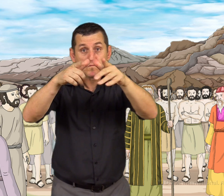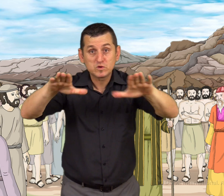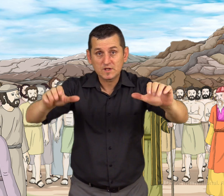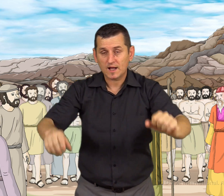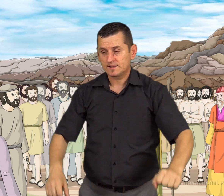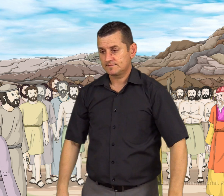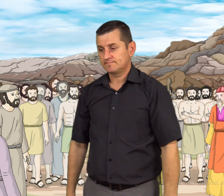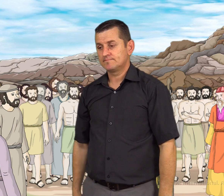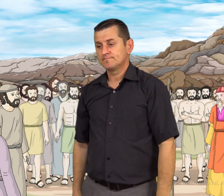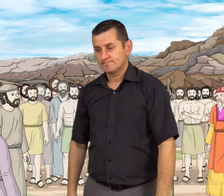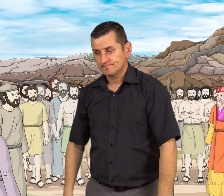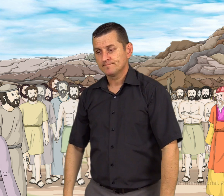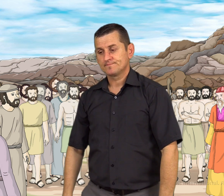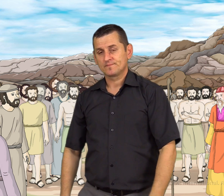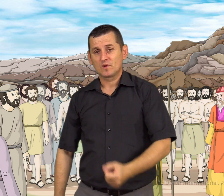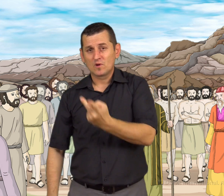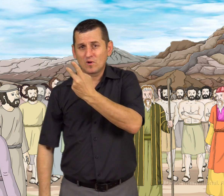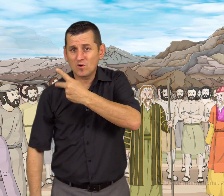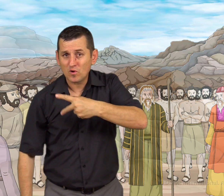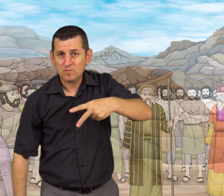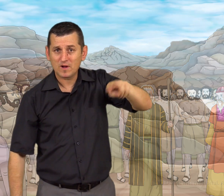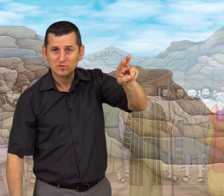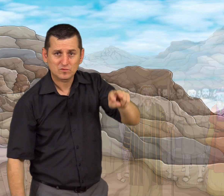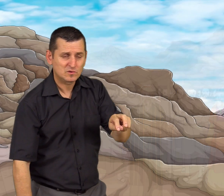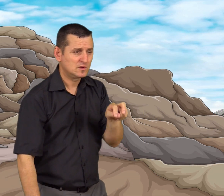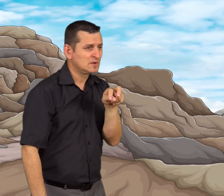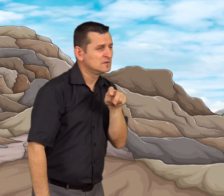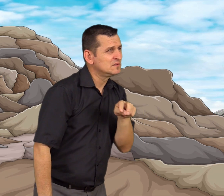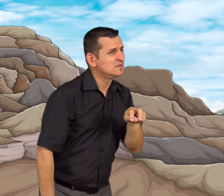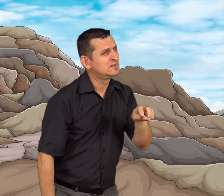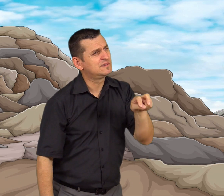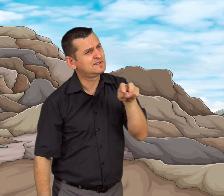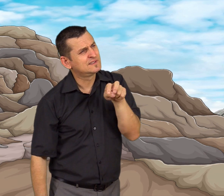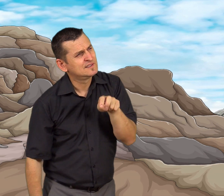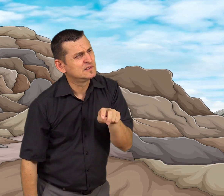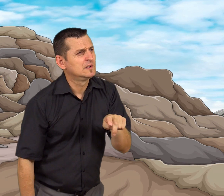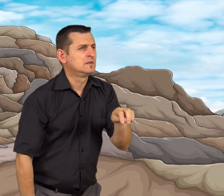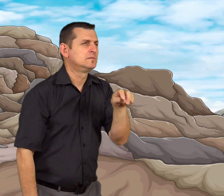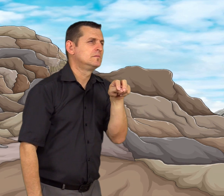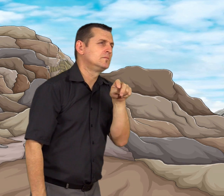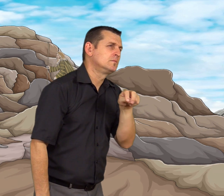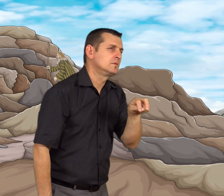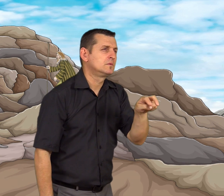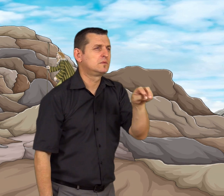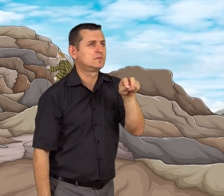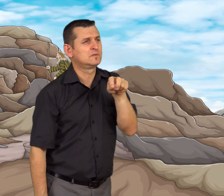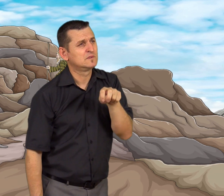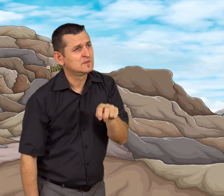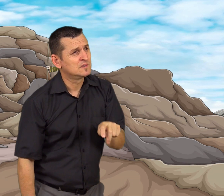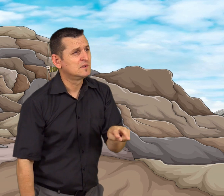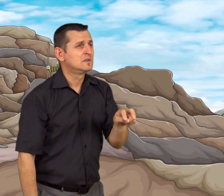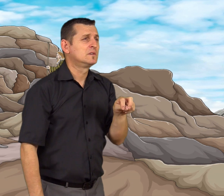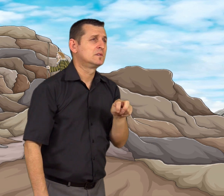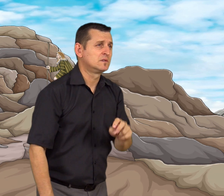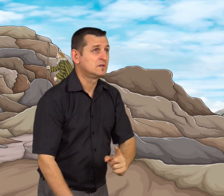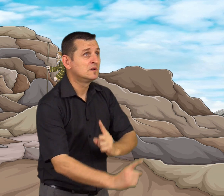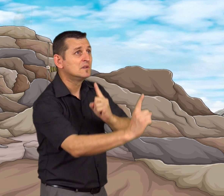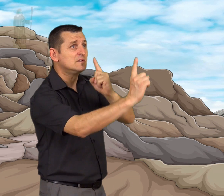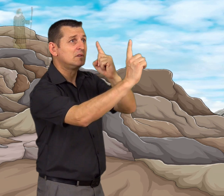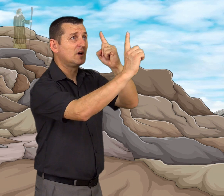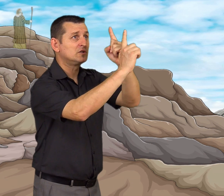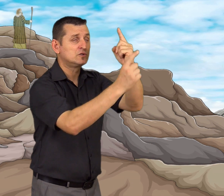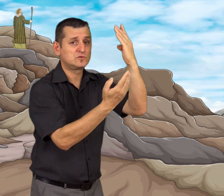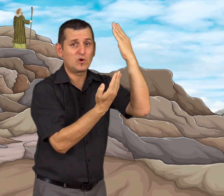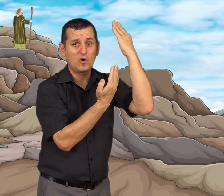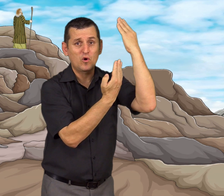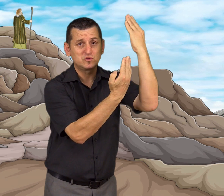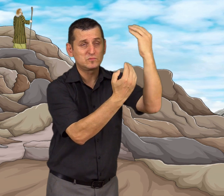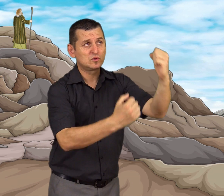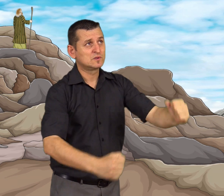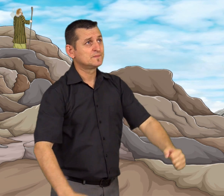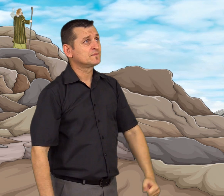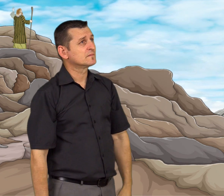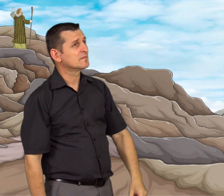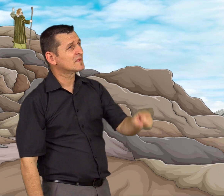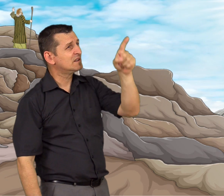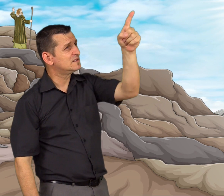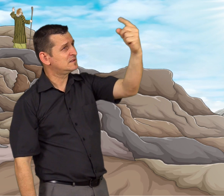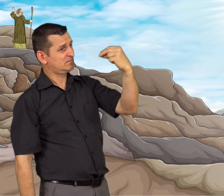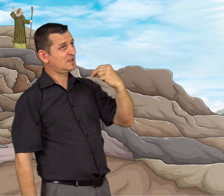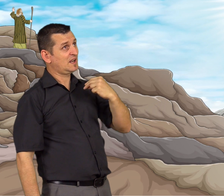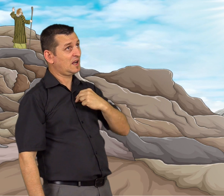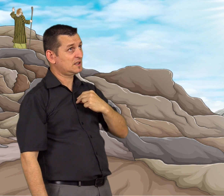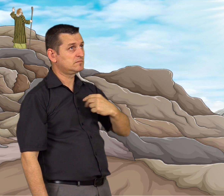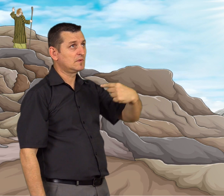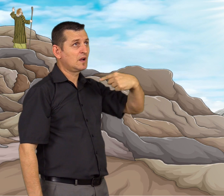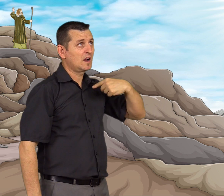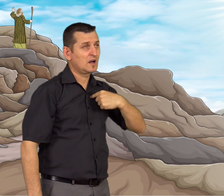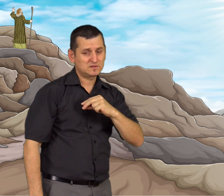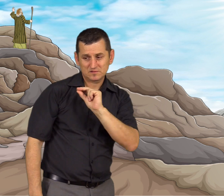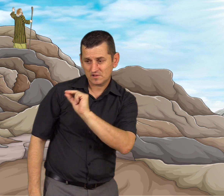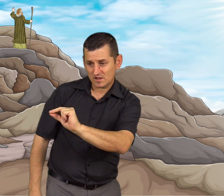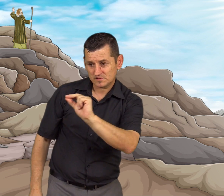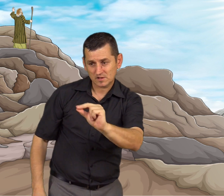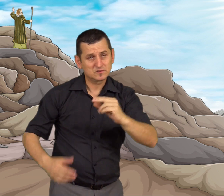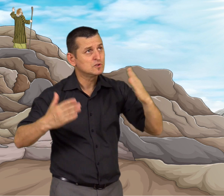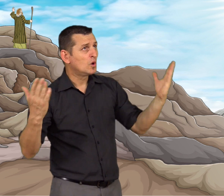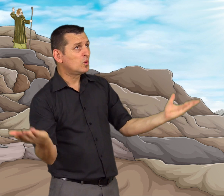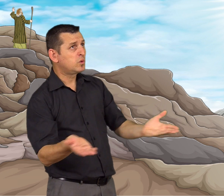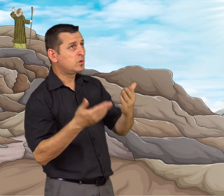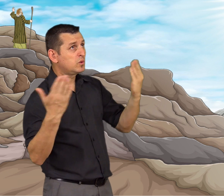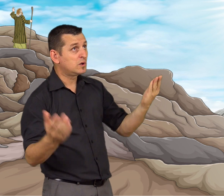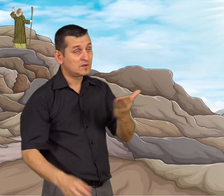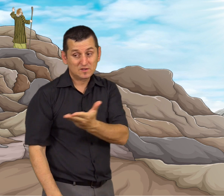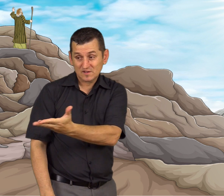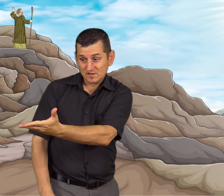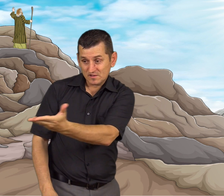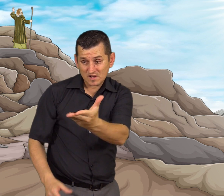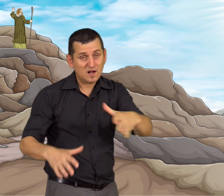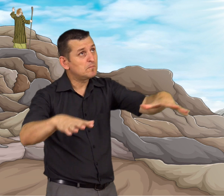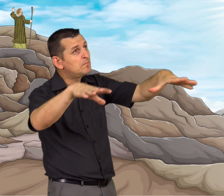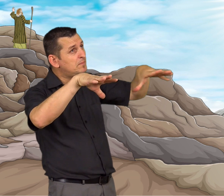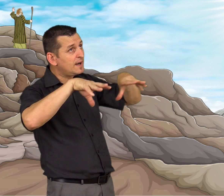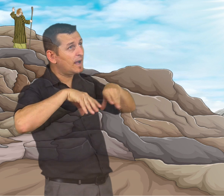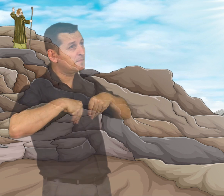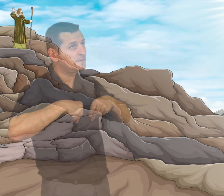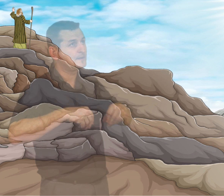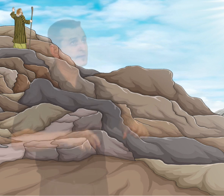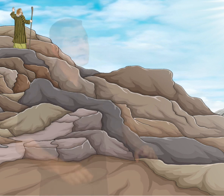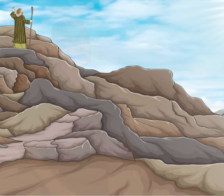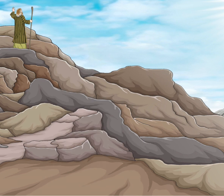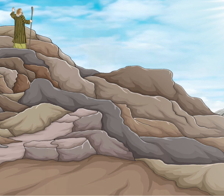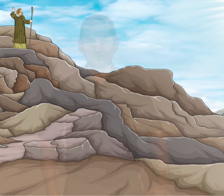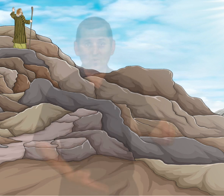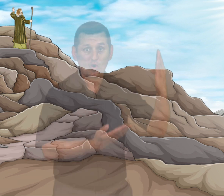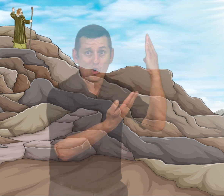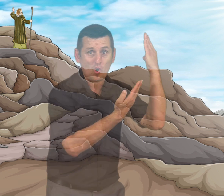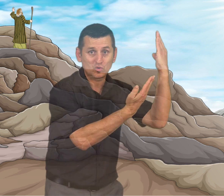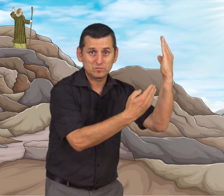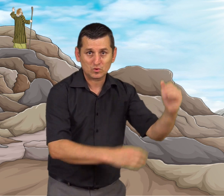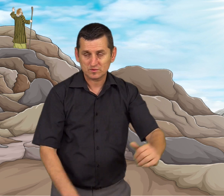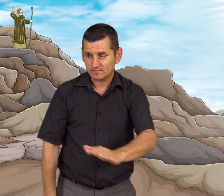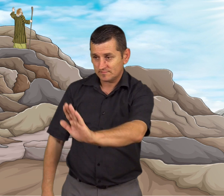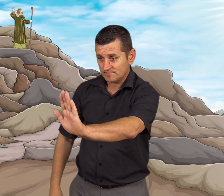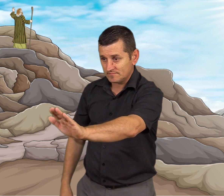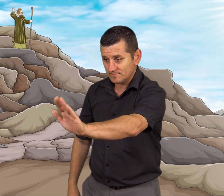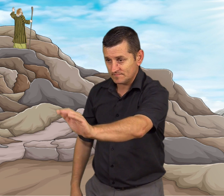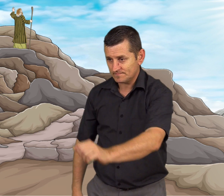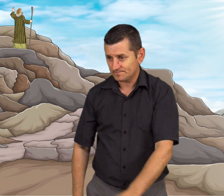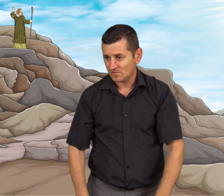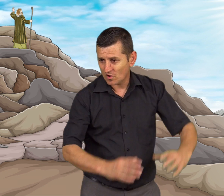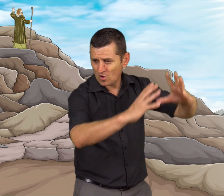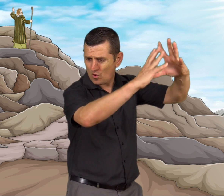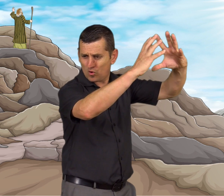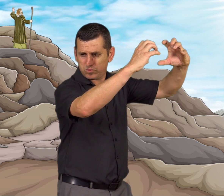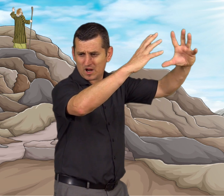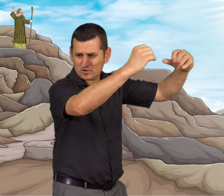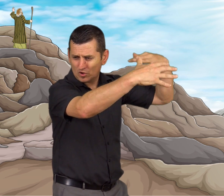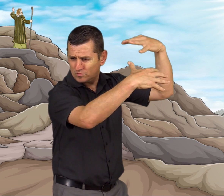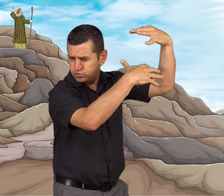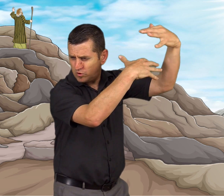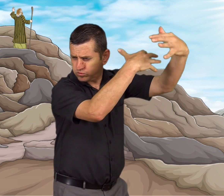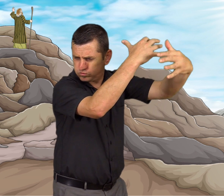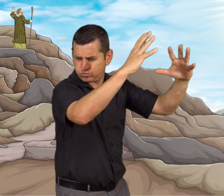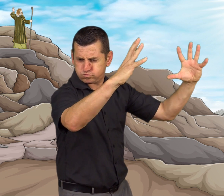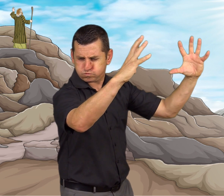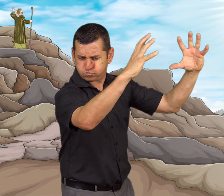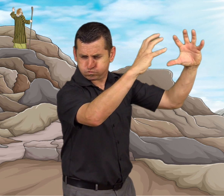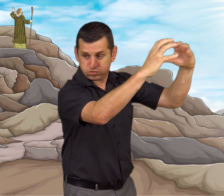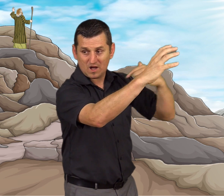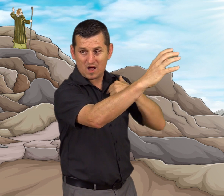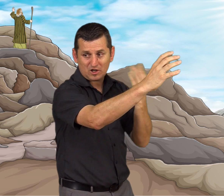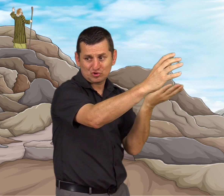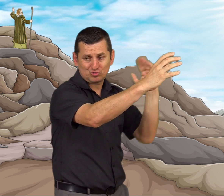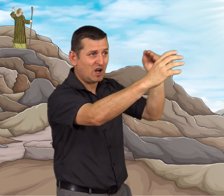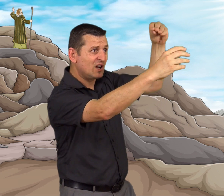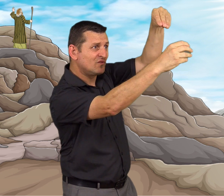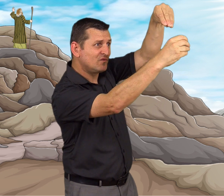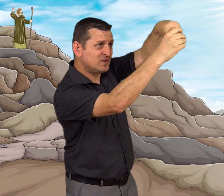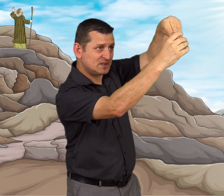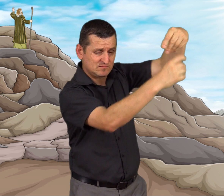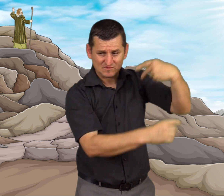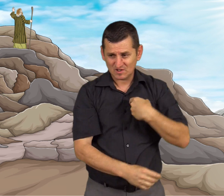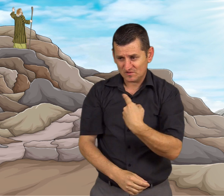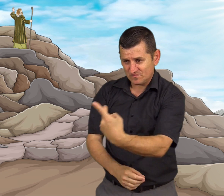So Moses brought their words back to the LORD. The LORD said to Moses, “Behold, I will come to you in a dense cloud, so that the people will hear when I speak with you, and they will always put their trust in you.”